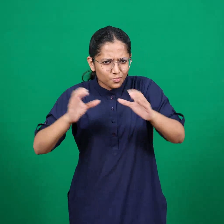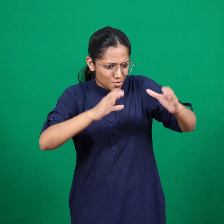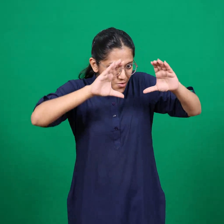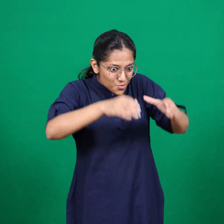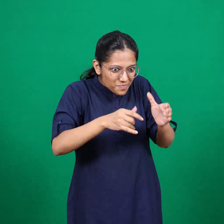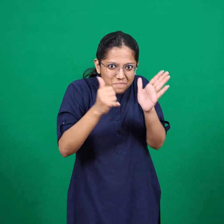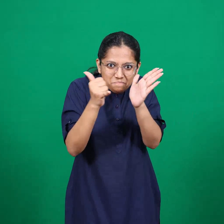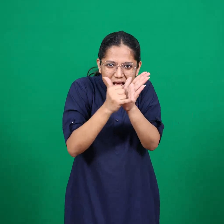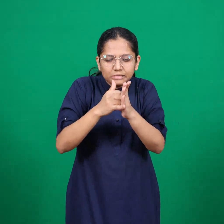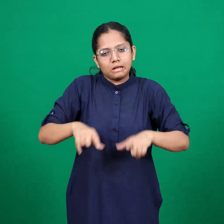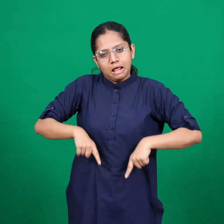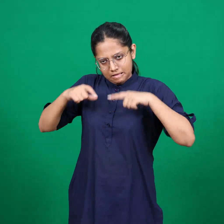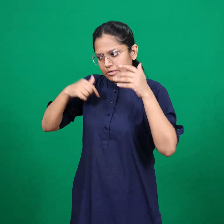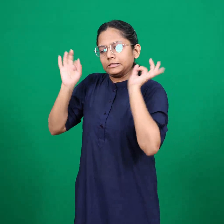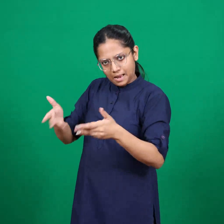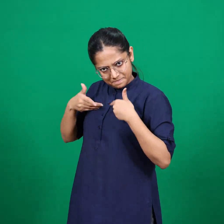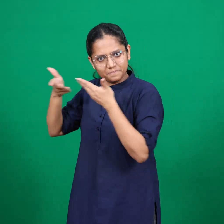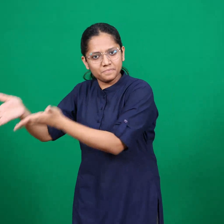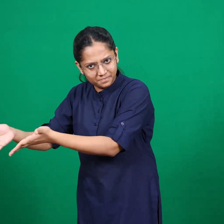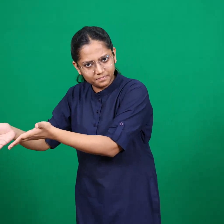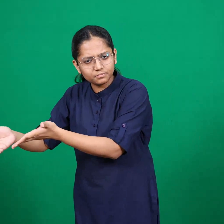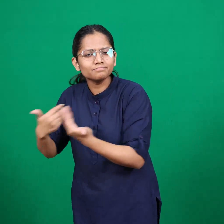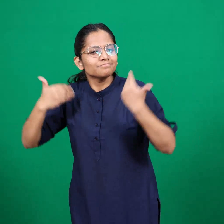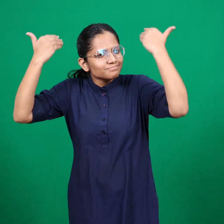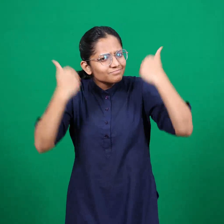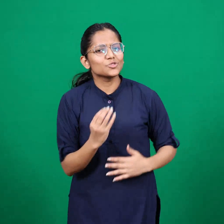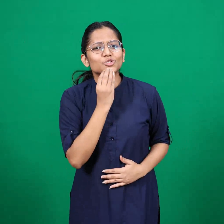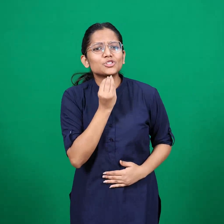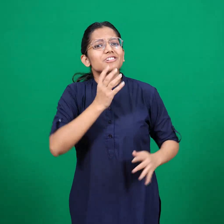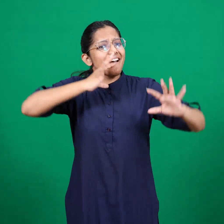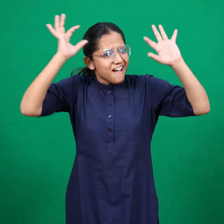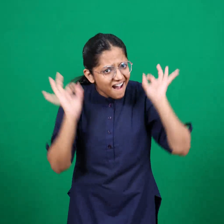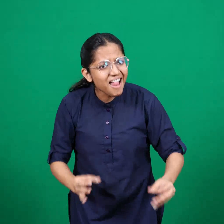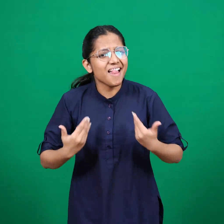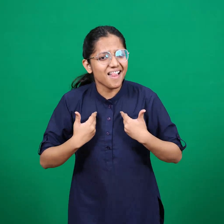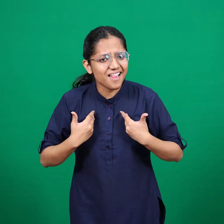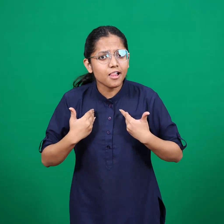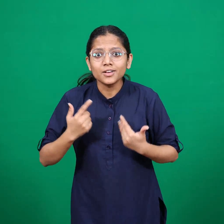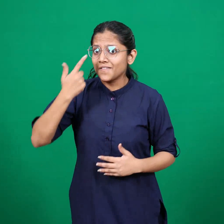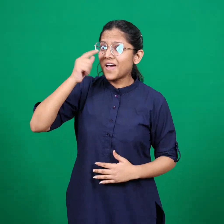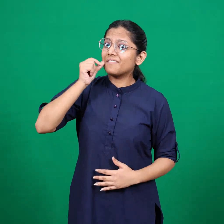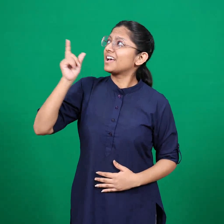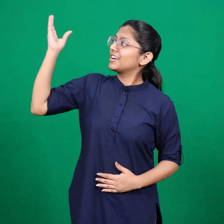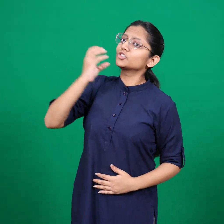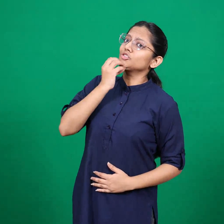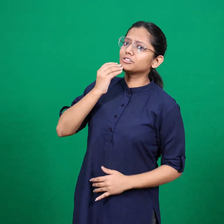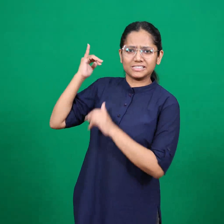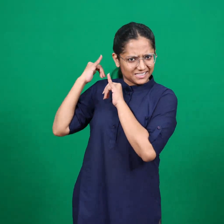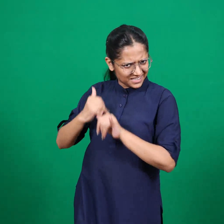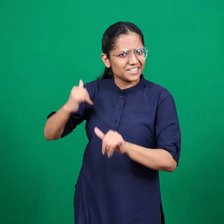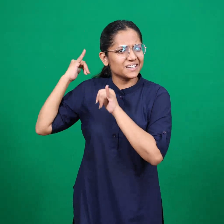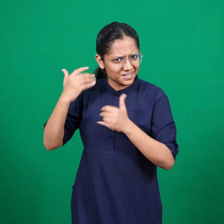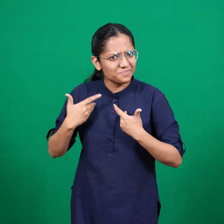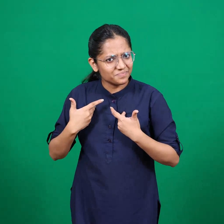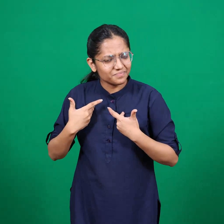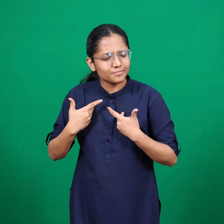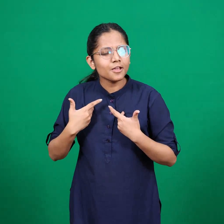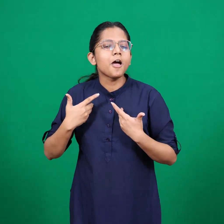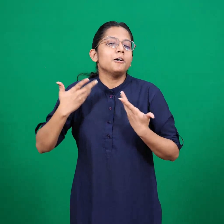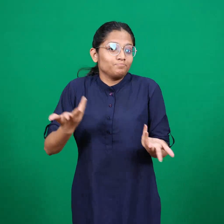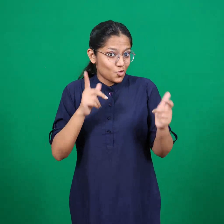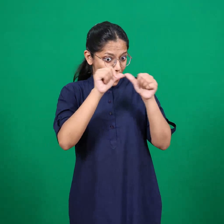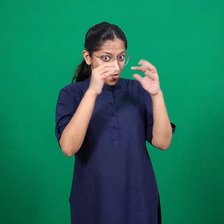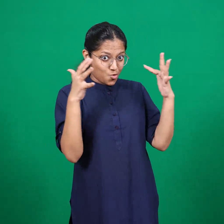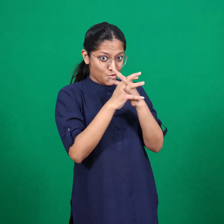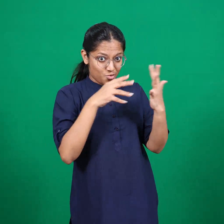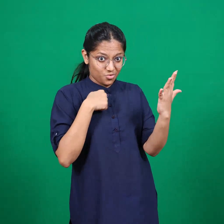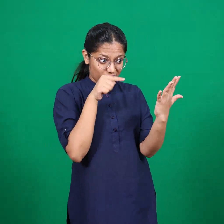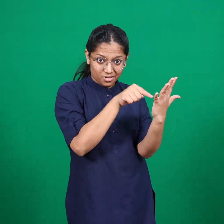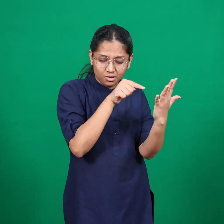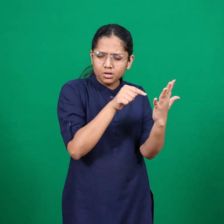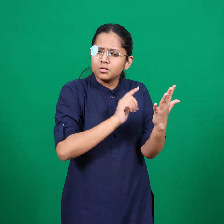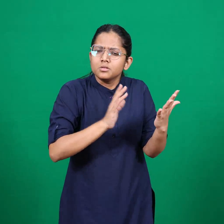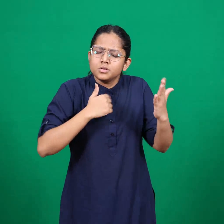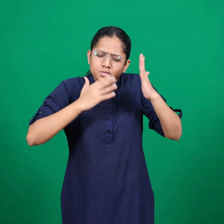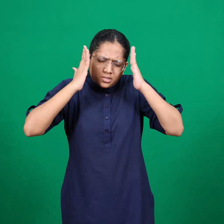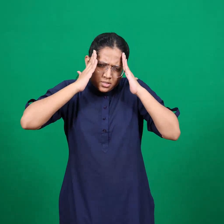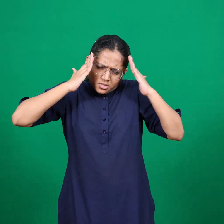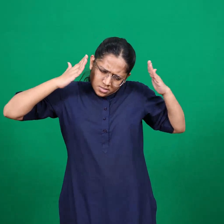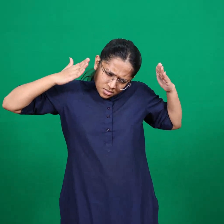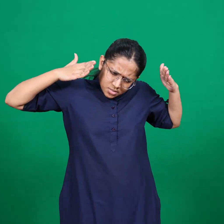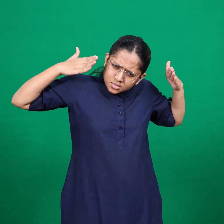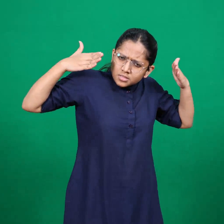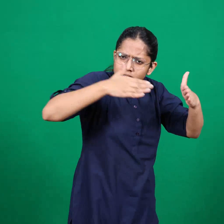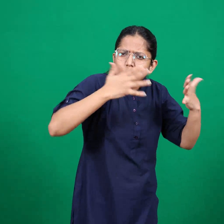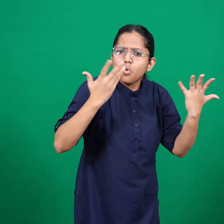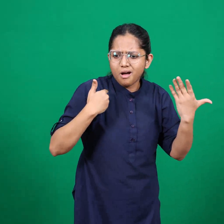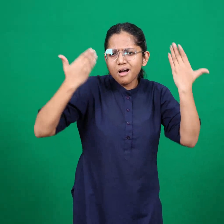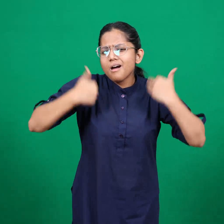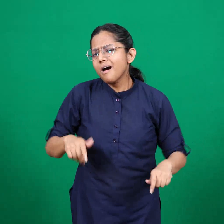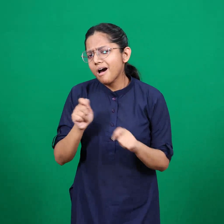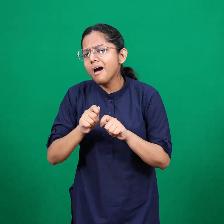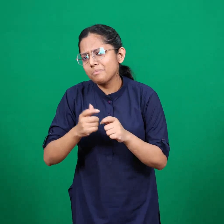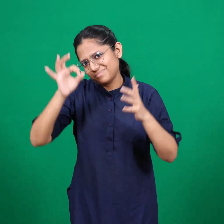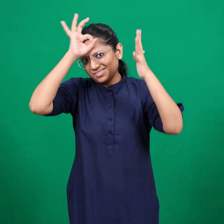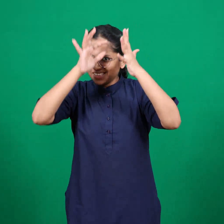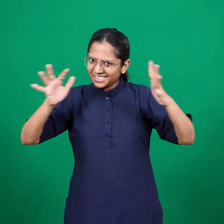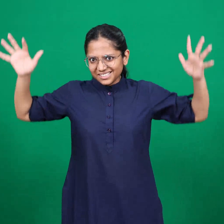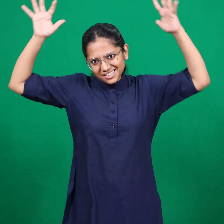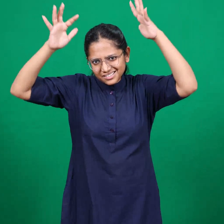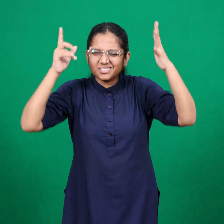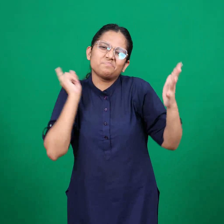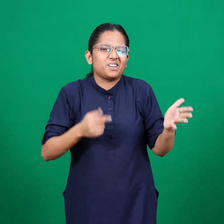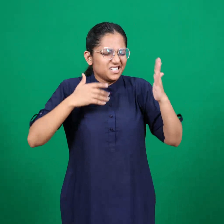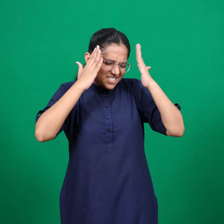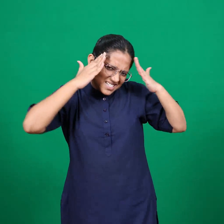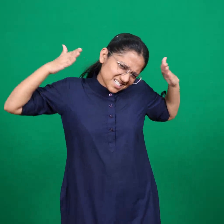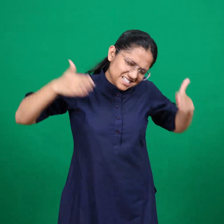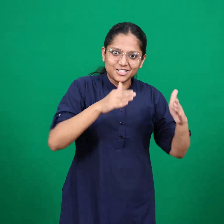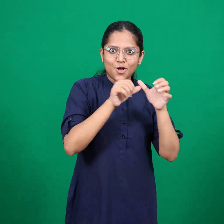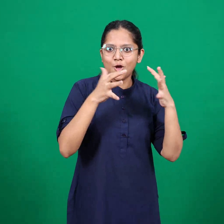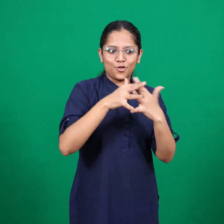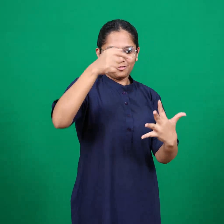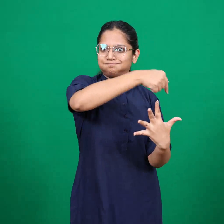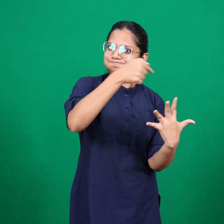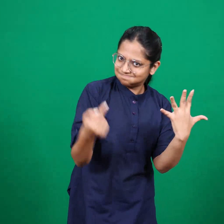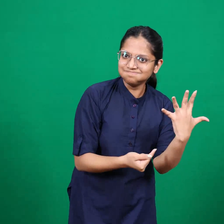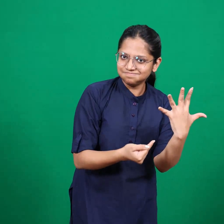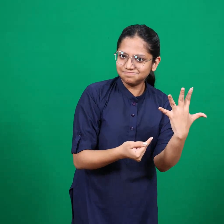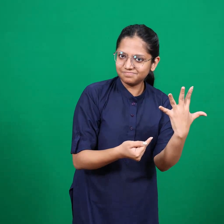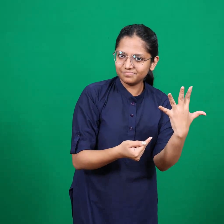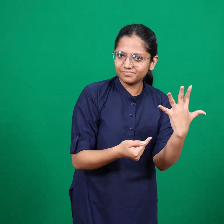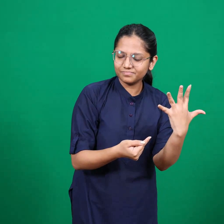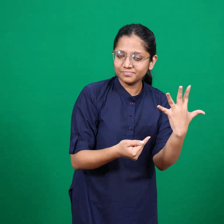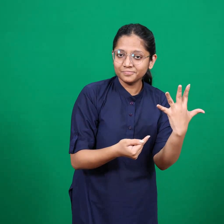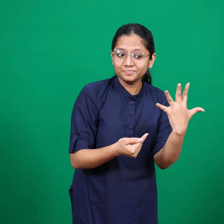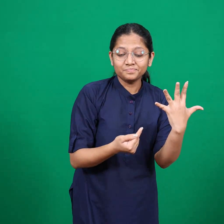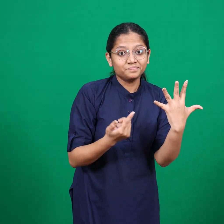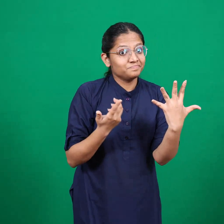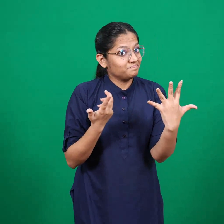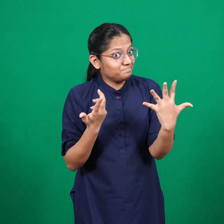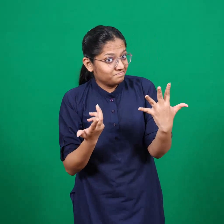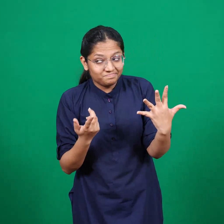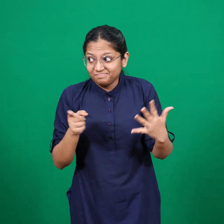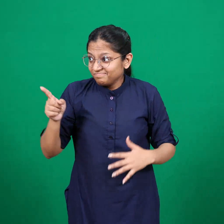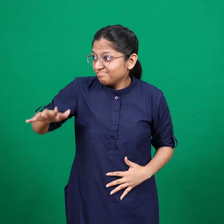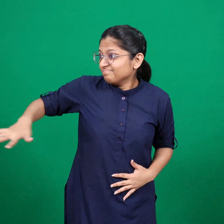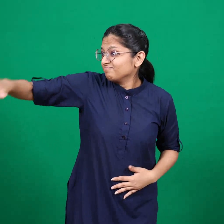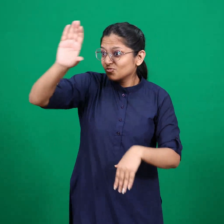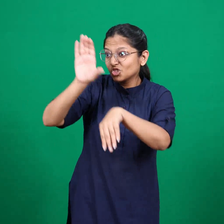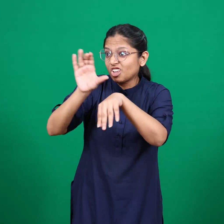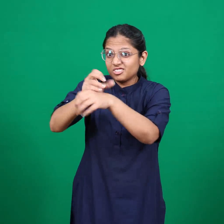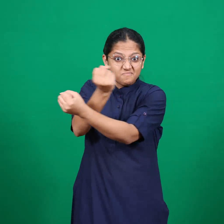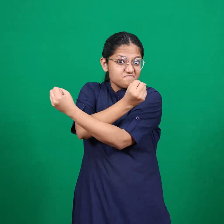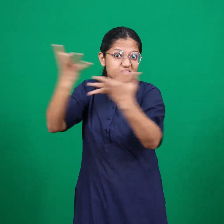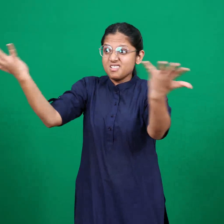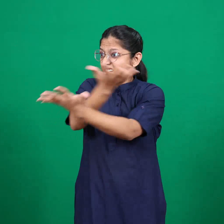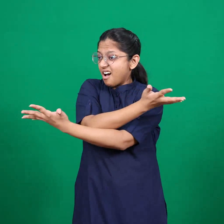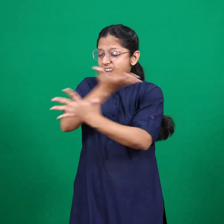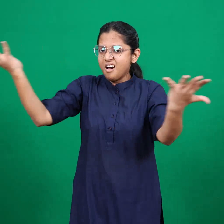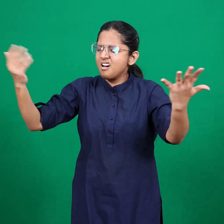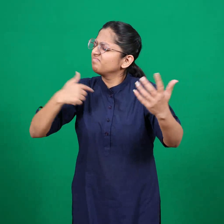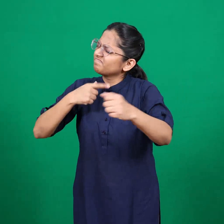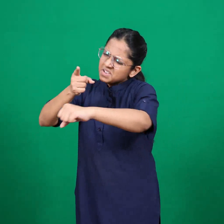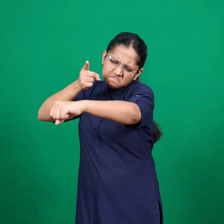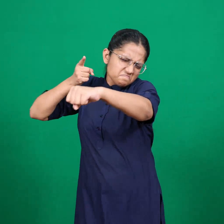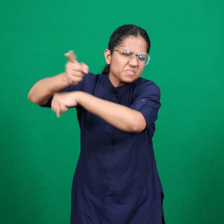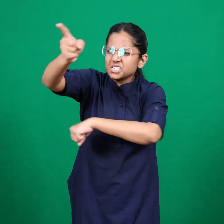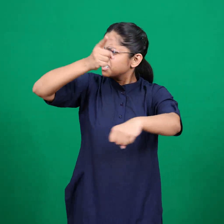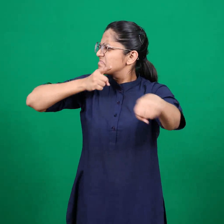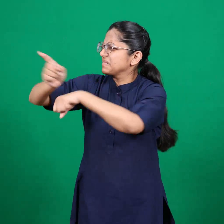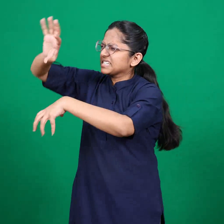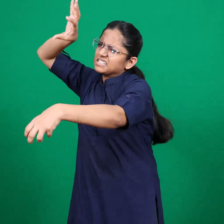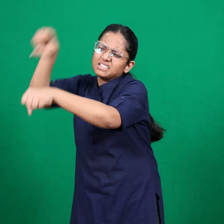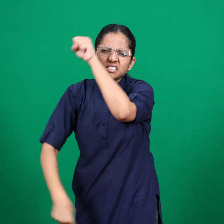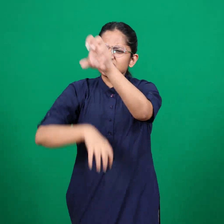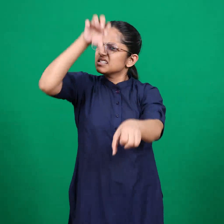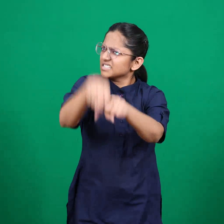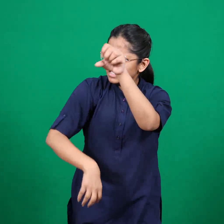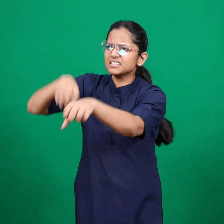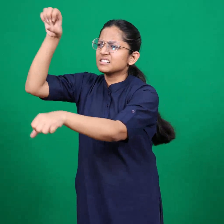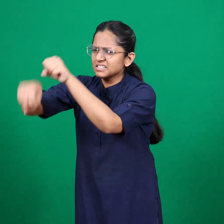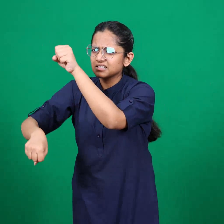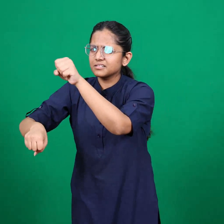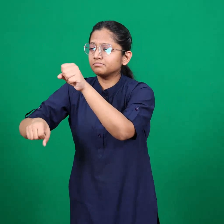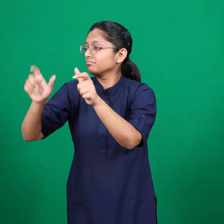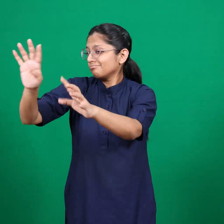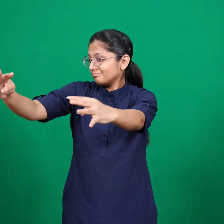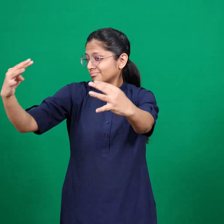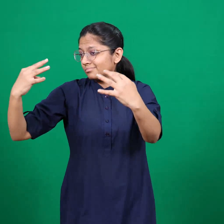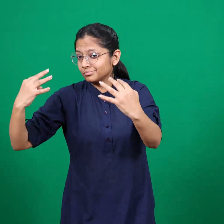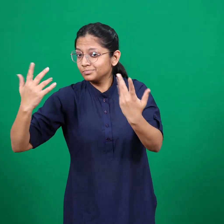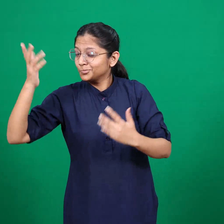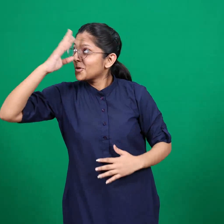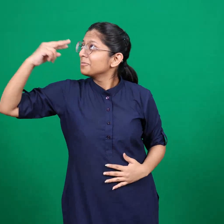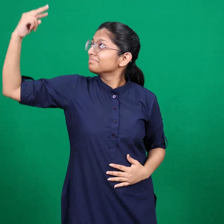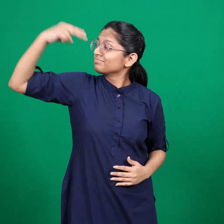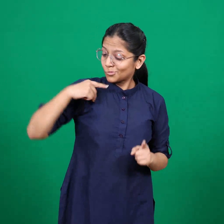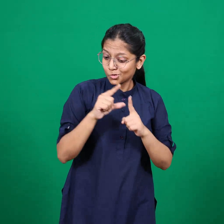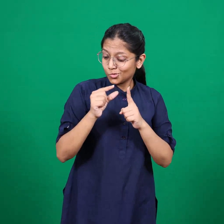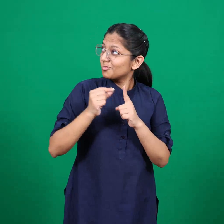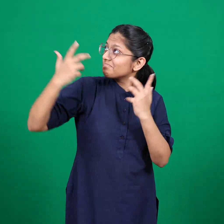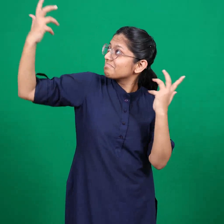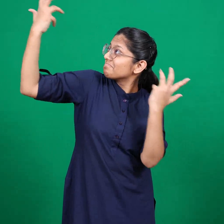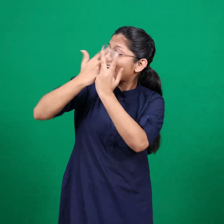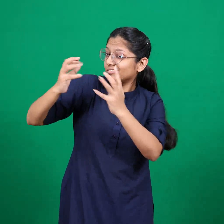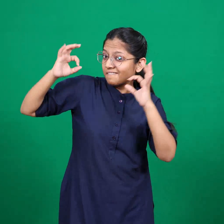a Hebrew of Hebrews; as to the law, a Pharisee; as to zeal, persecuting the church;